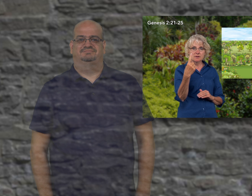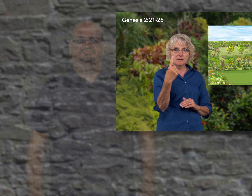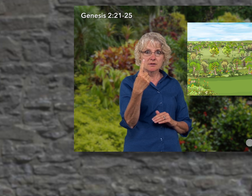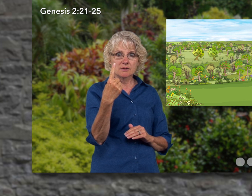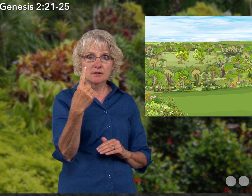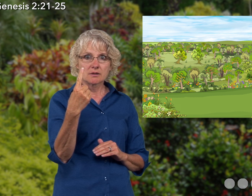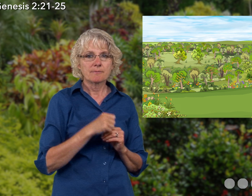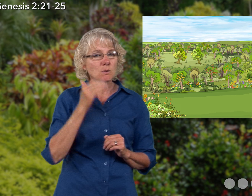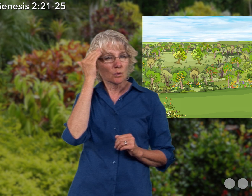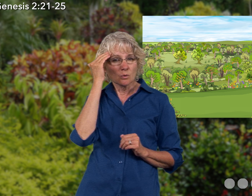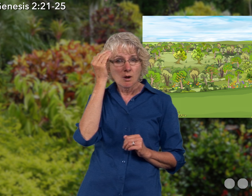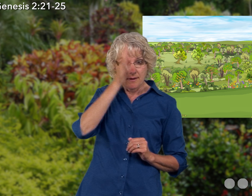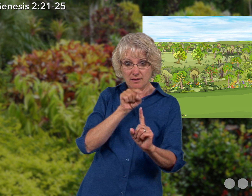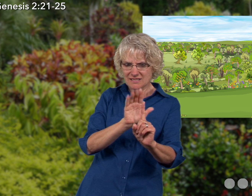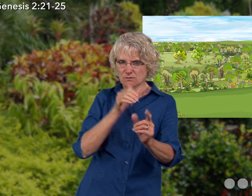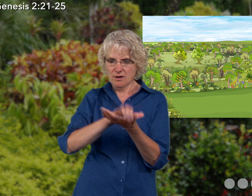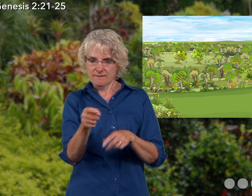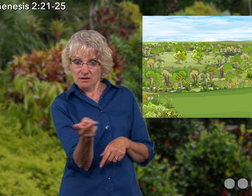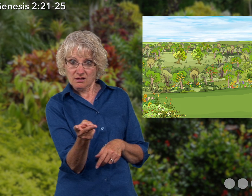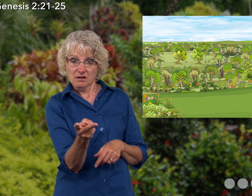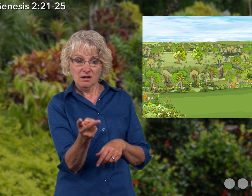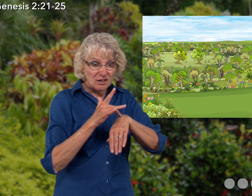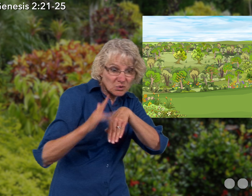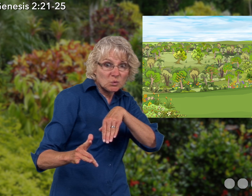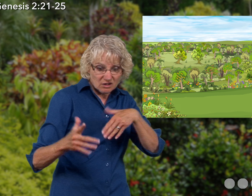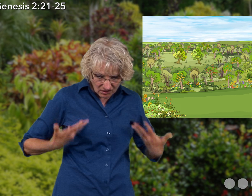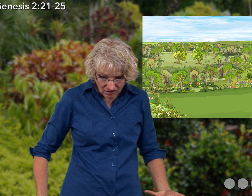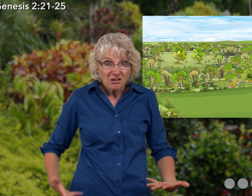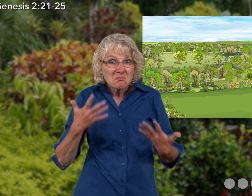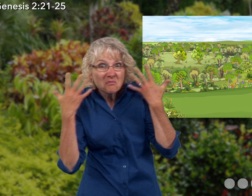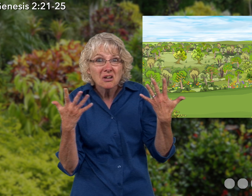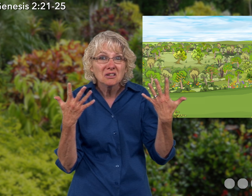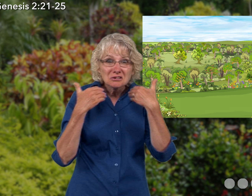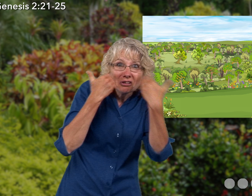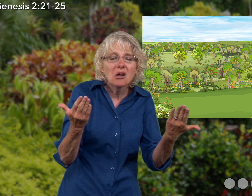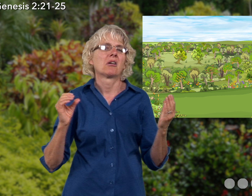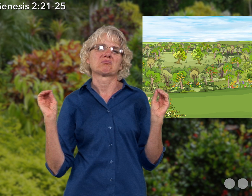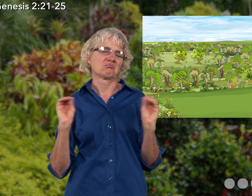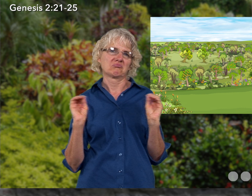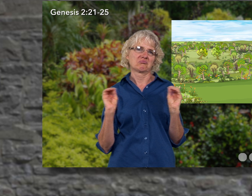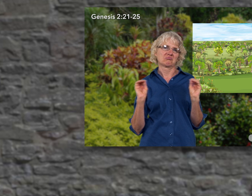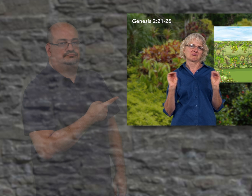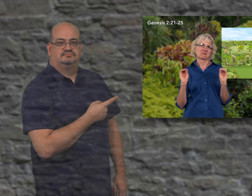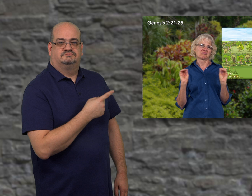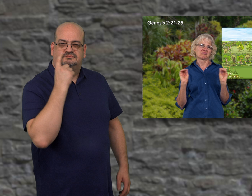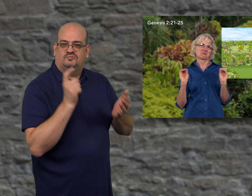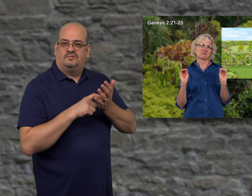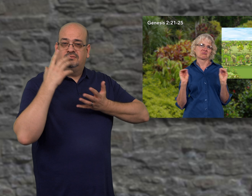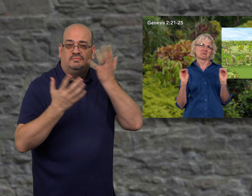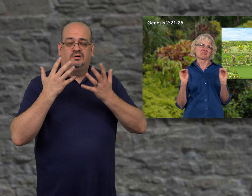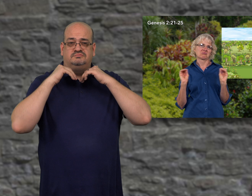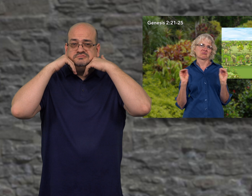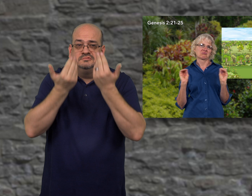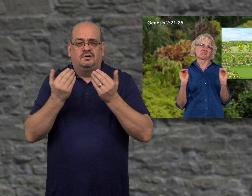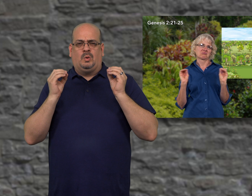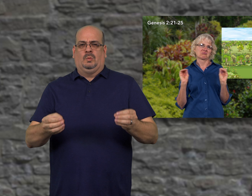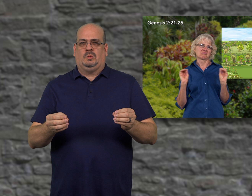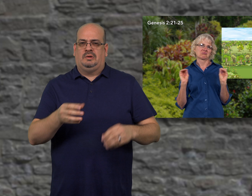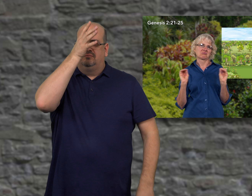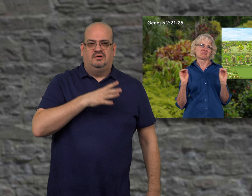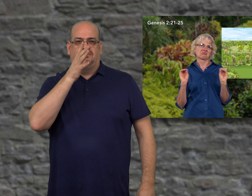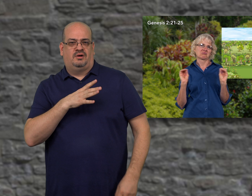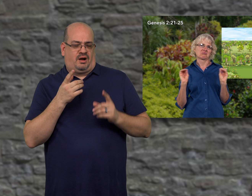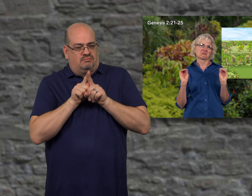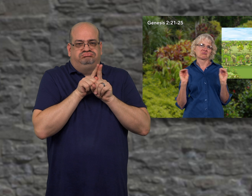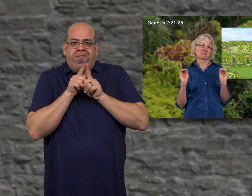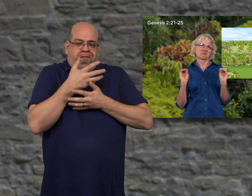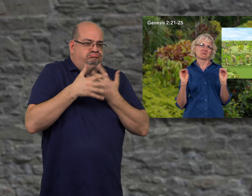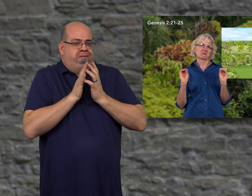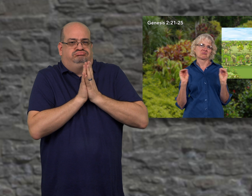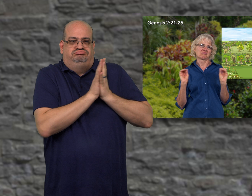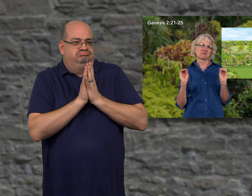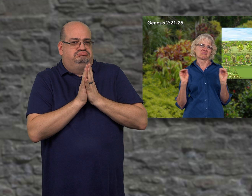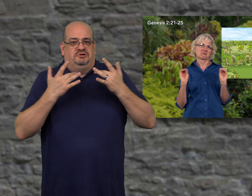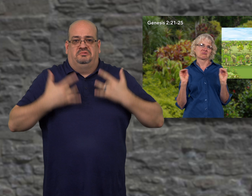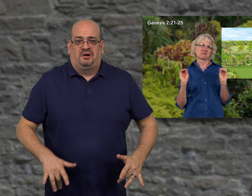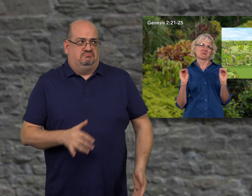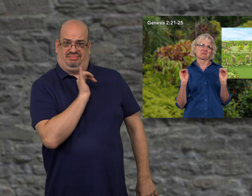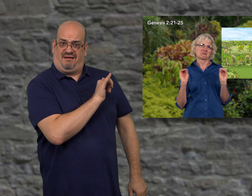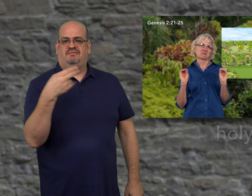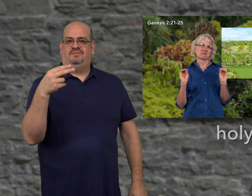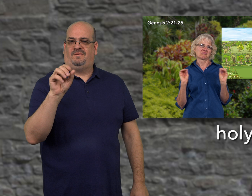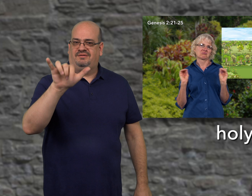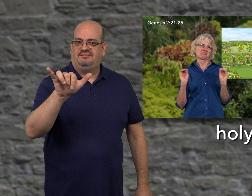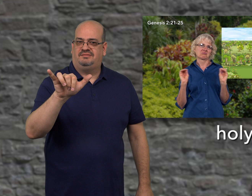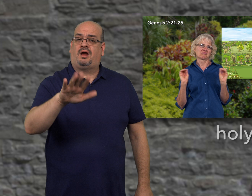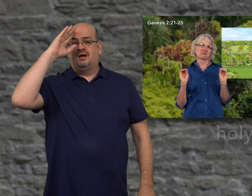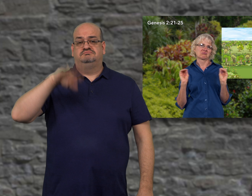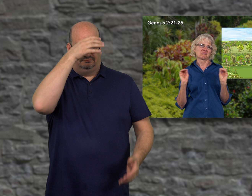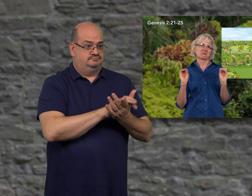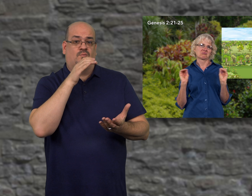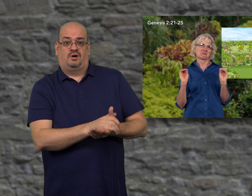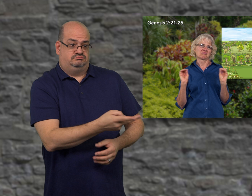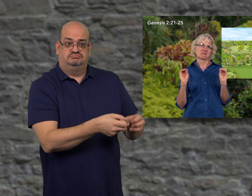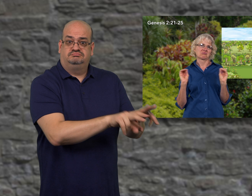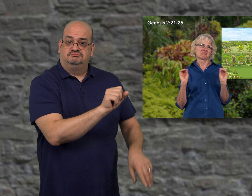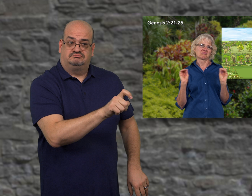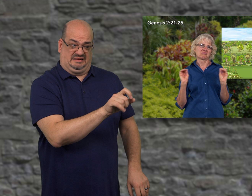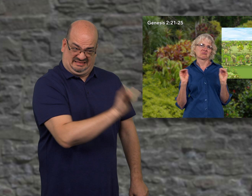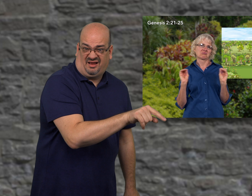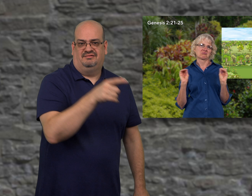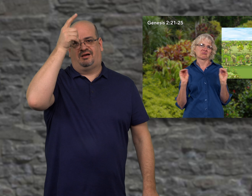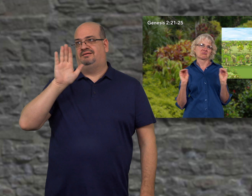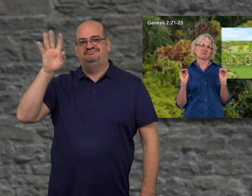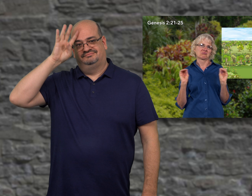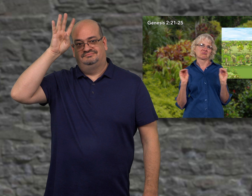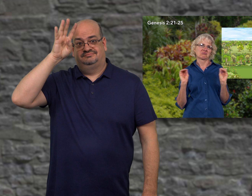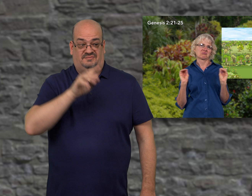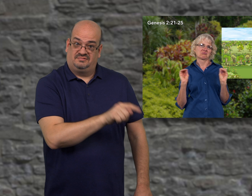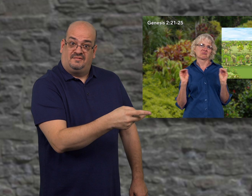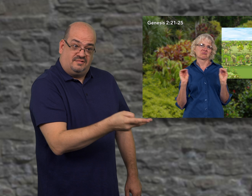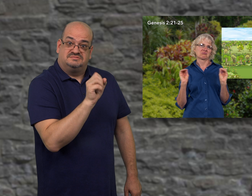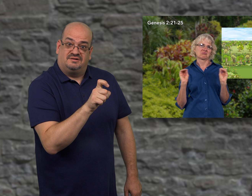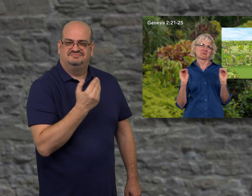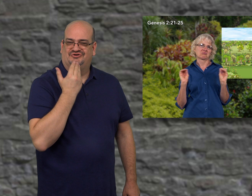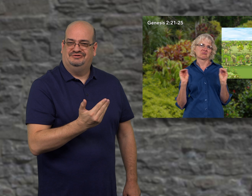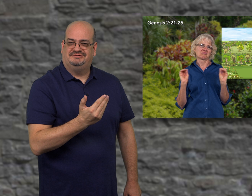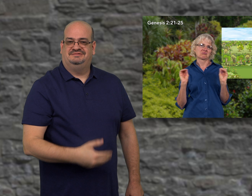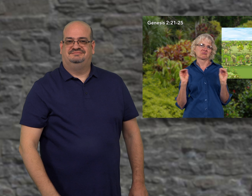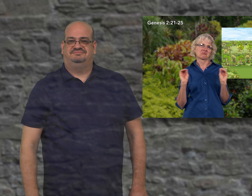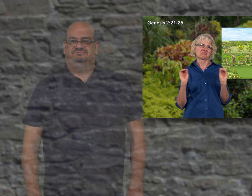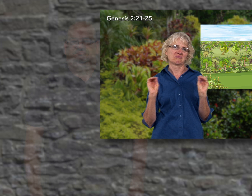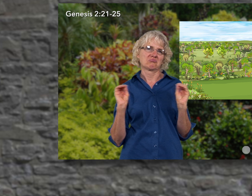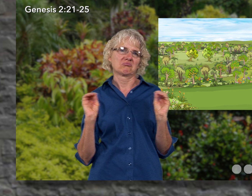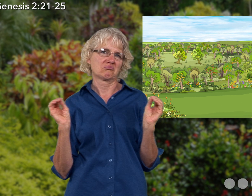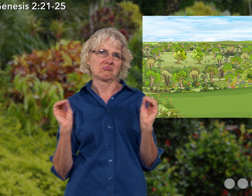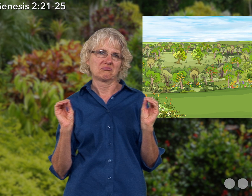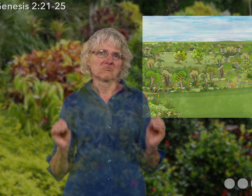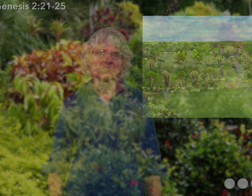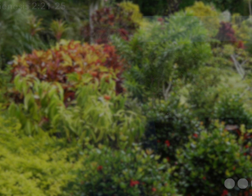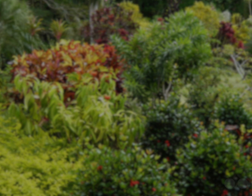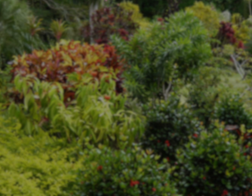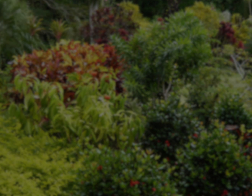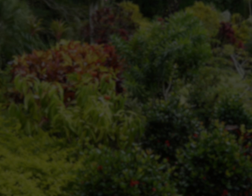And the man and his wife were both naked, and they were not ashamed.